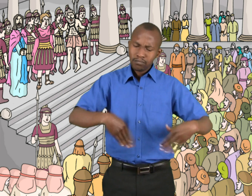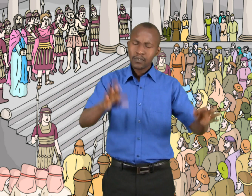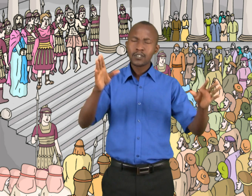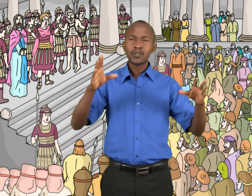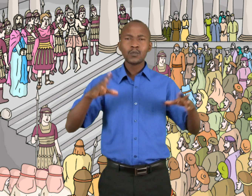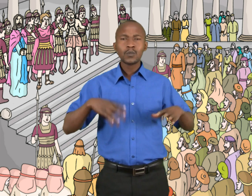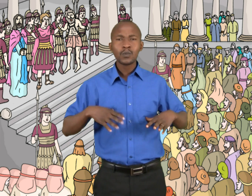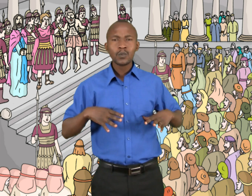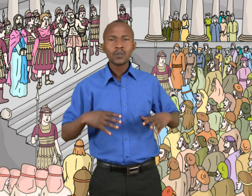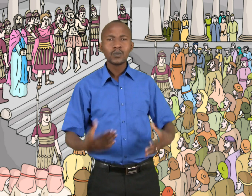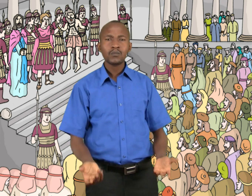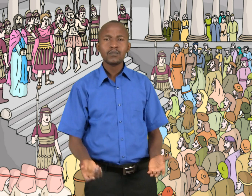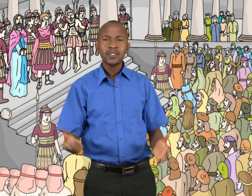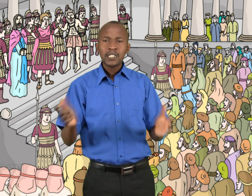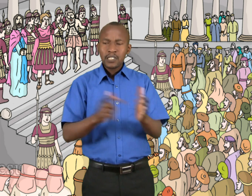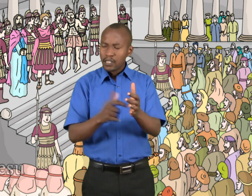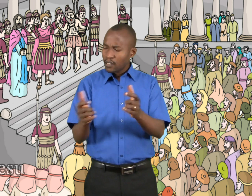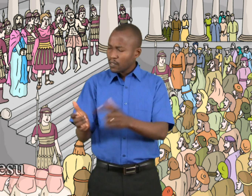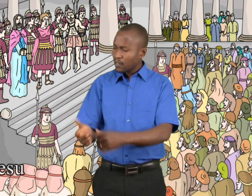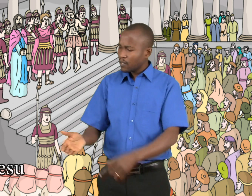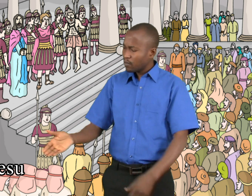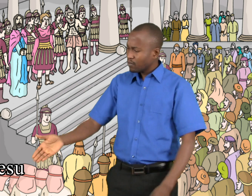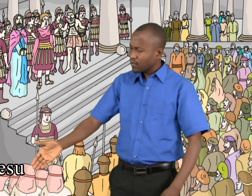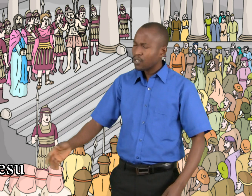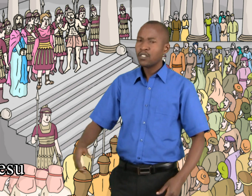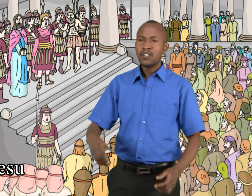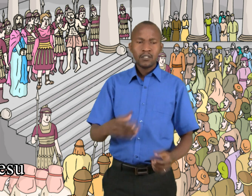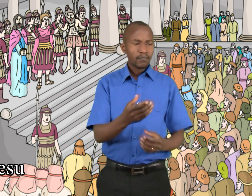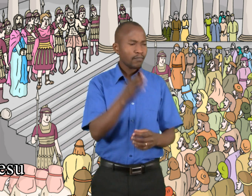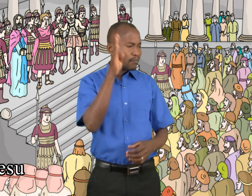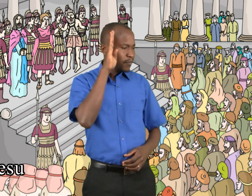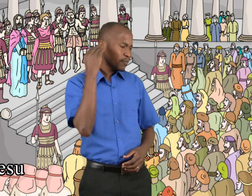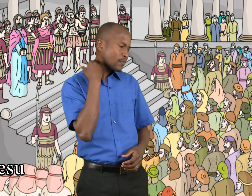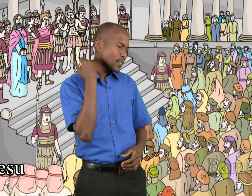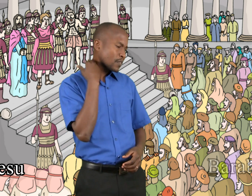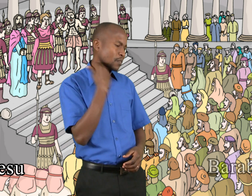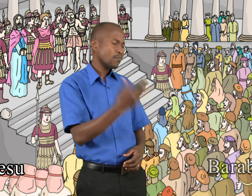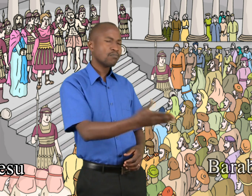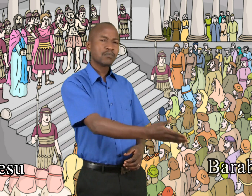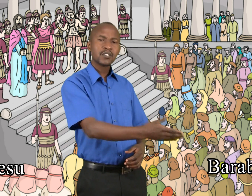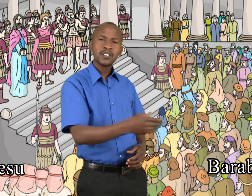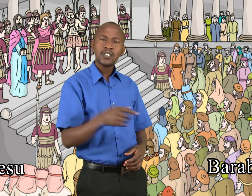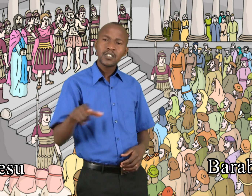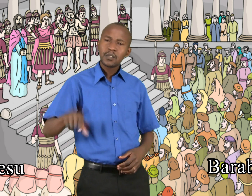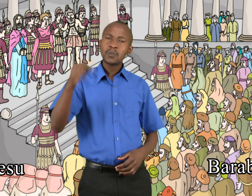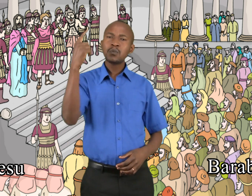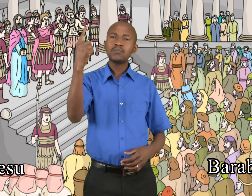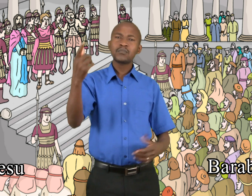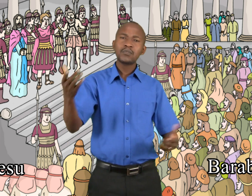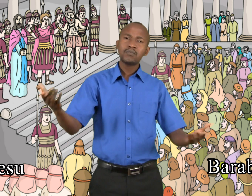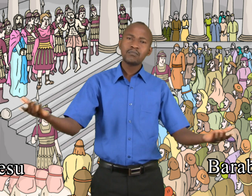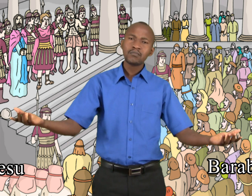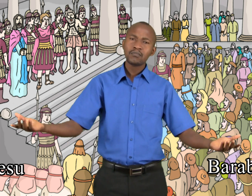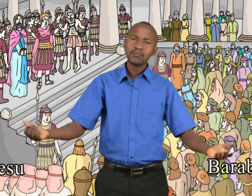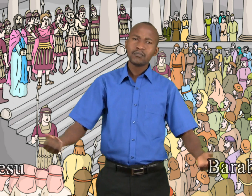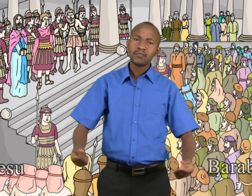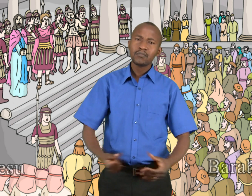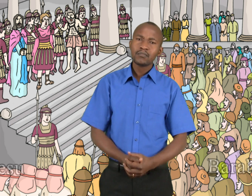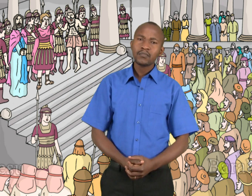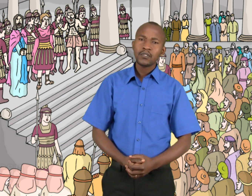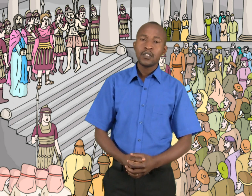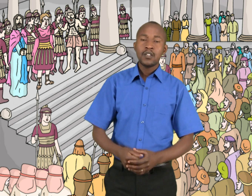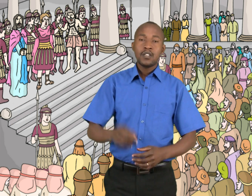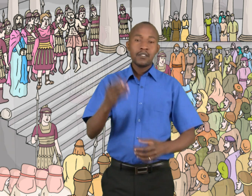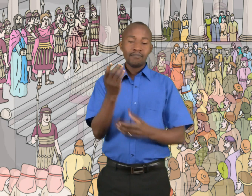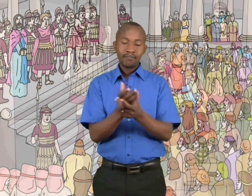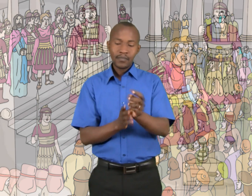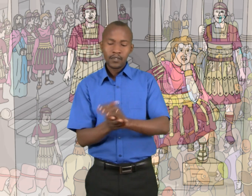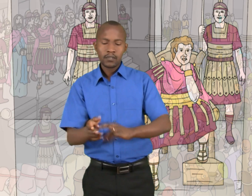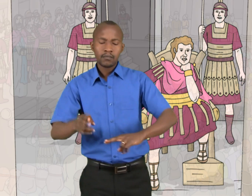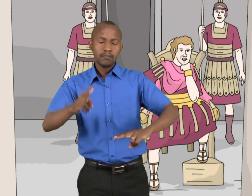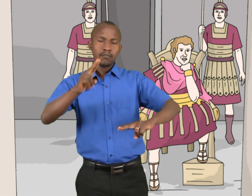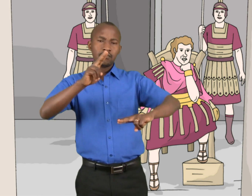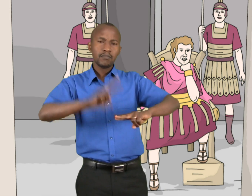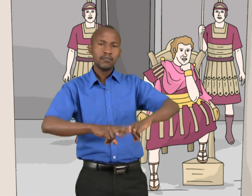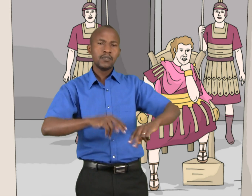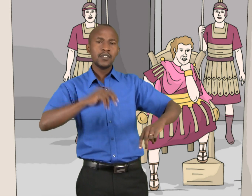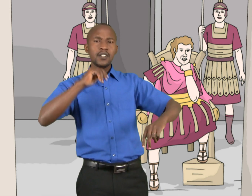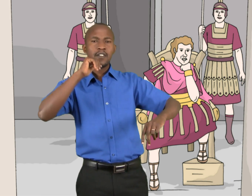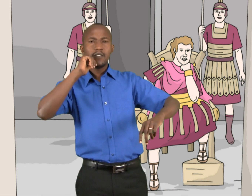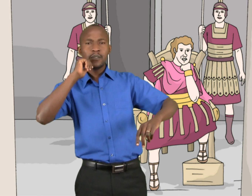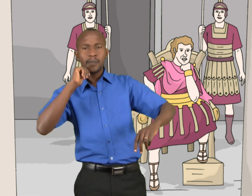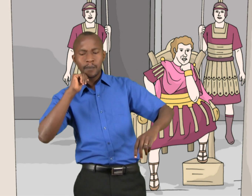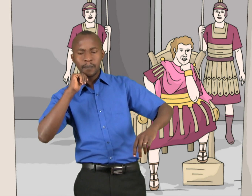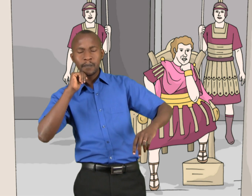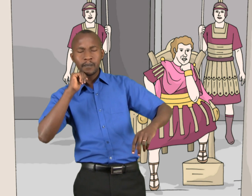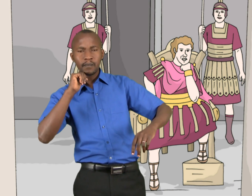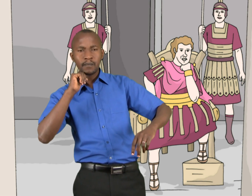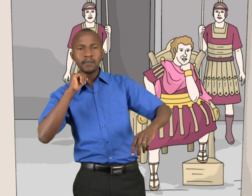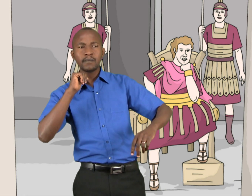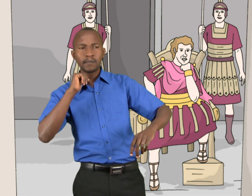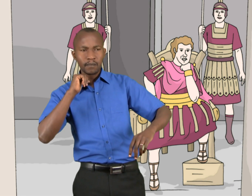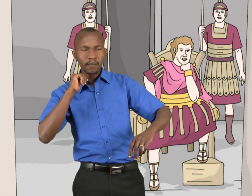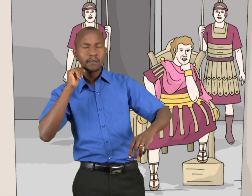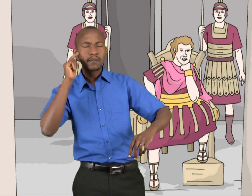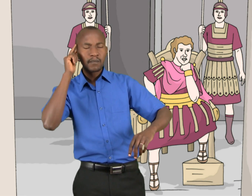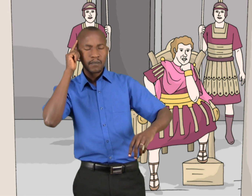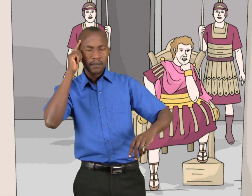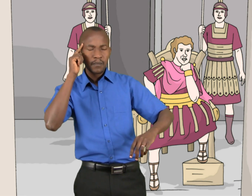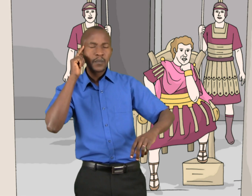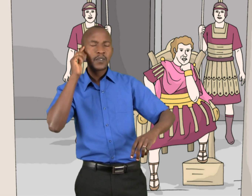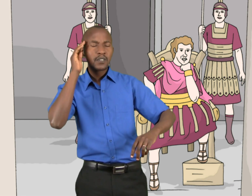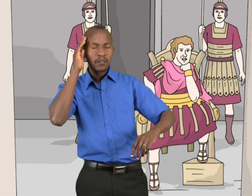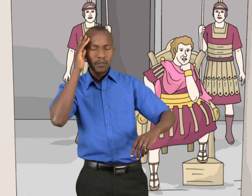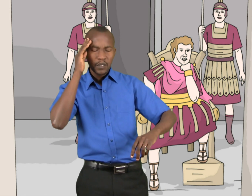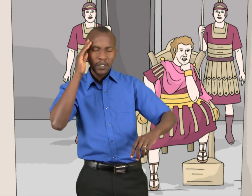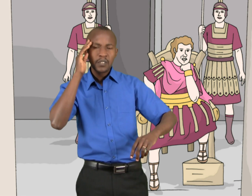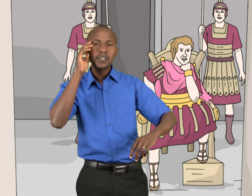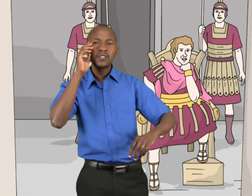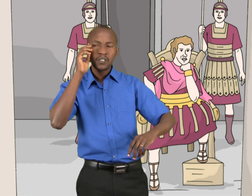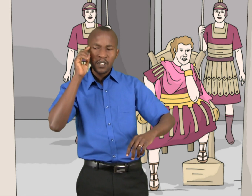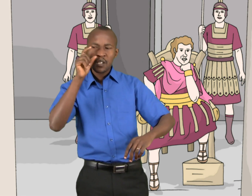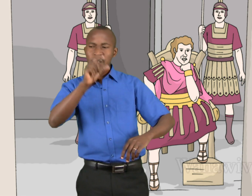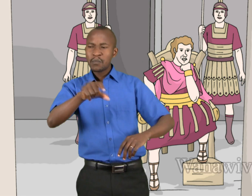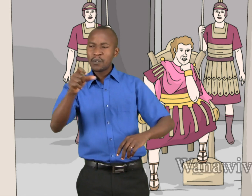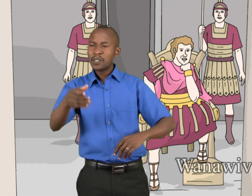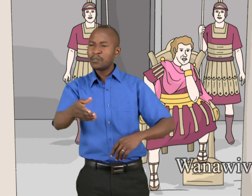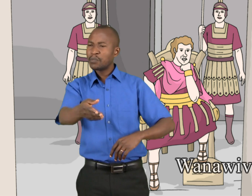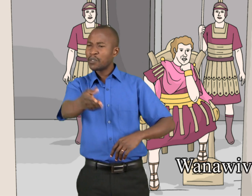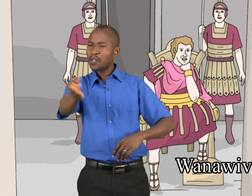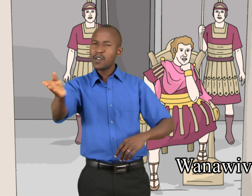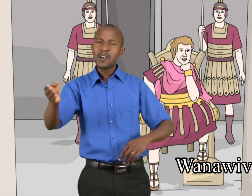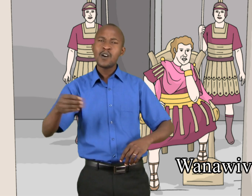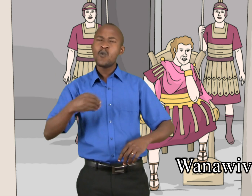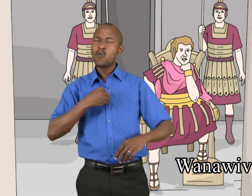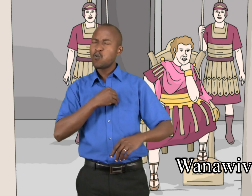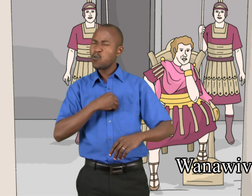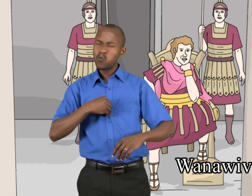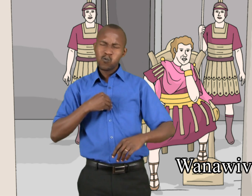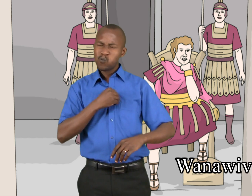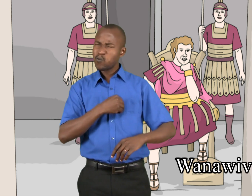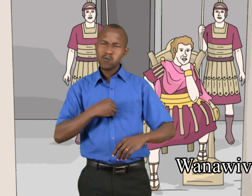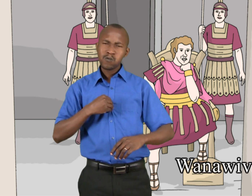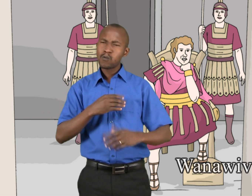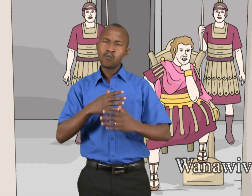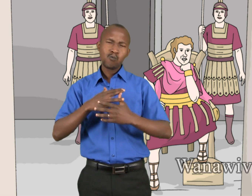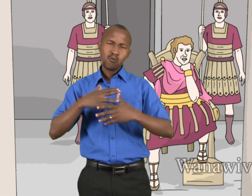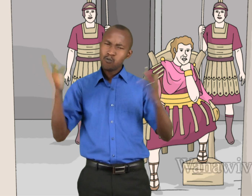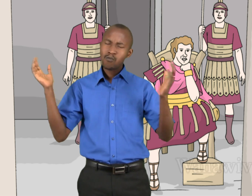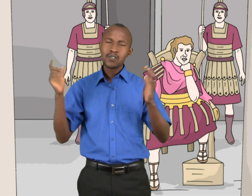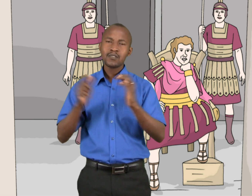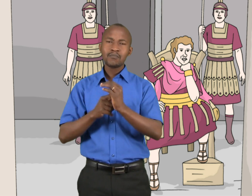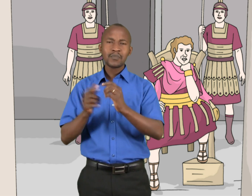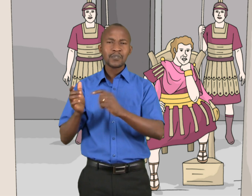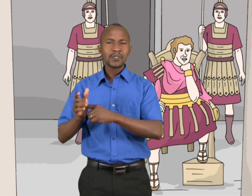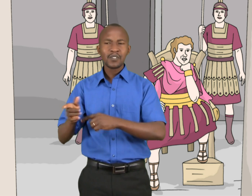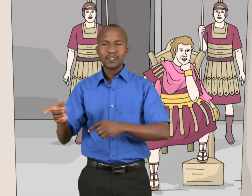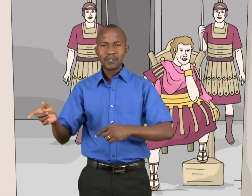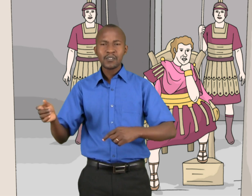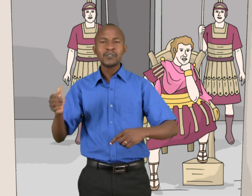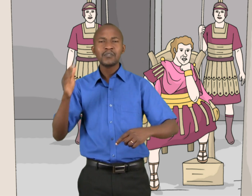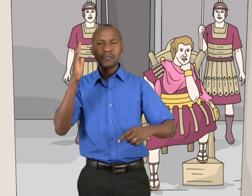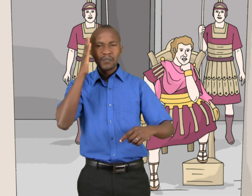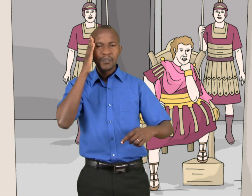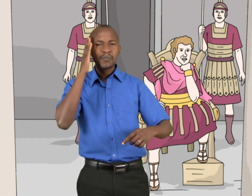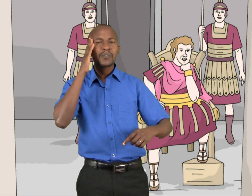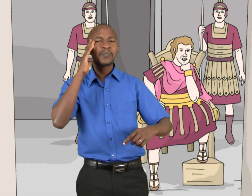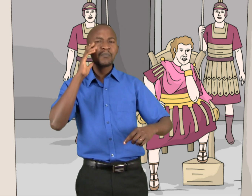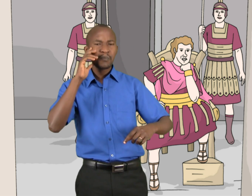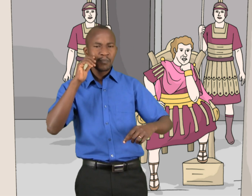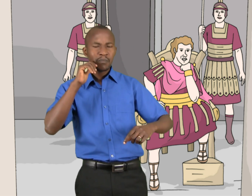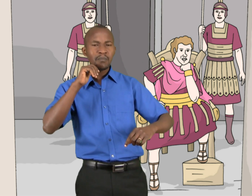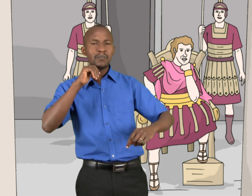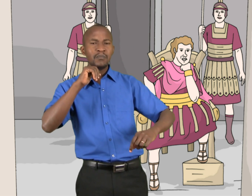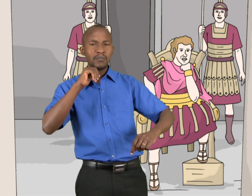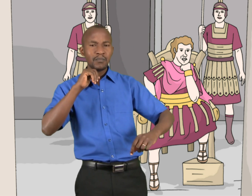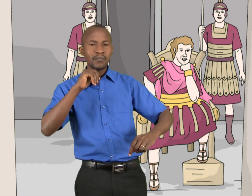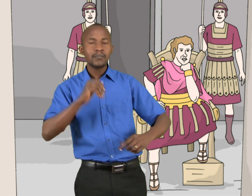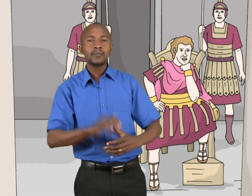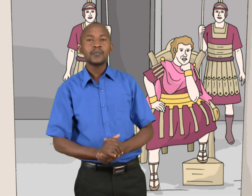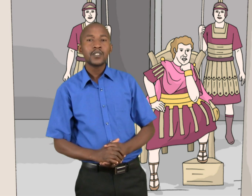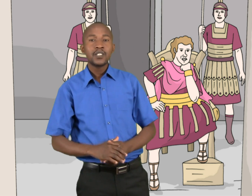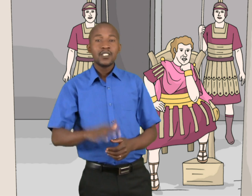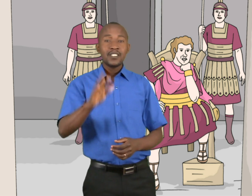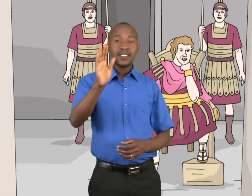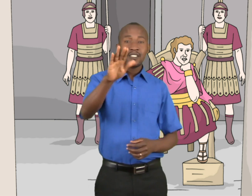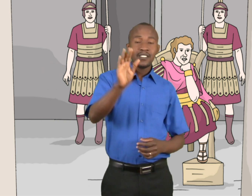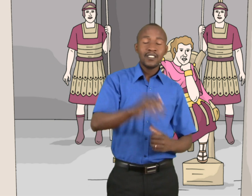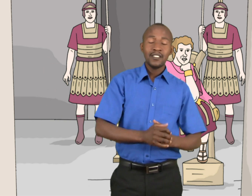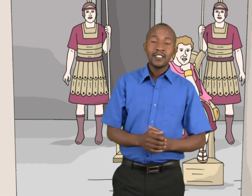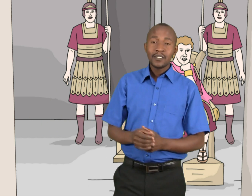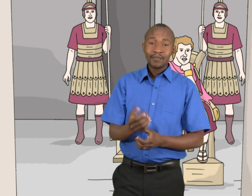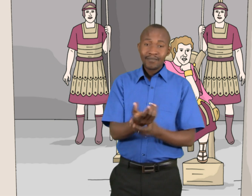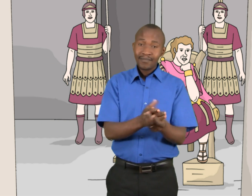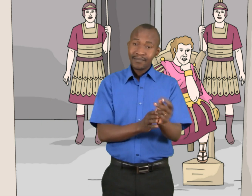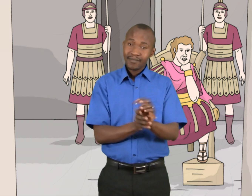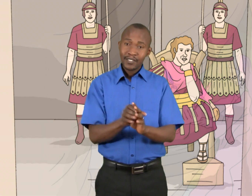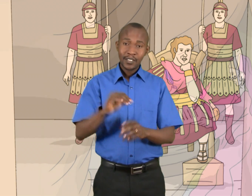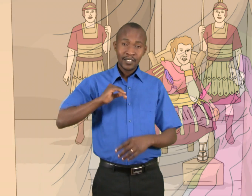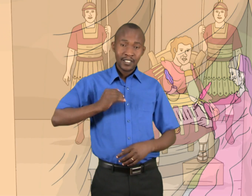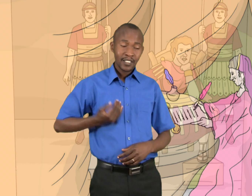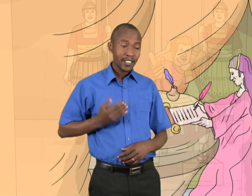So when the crowd had assembled, Pilate asked them, “Which one do you want me to release to you: Barabbas, or Jesus who is called Christ?”